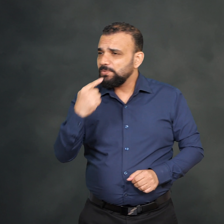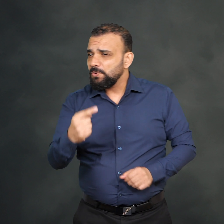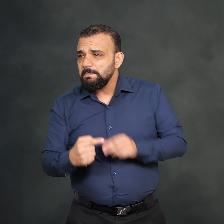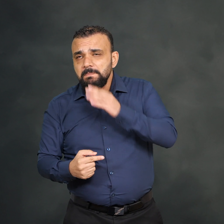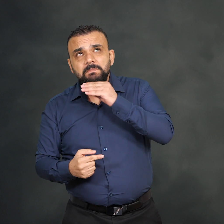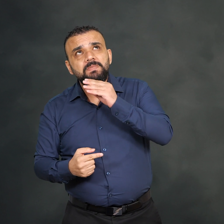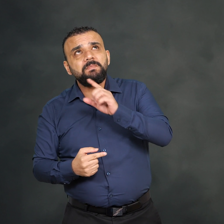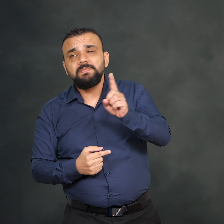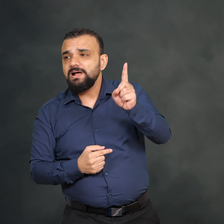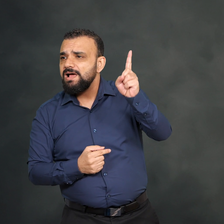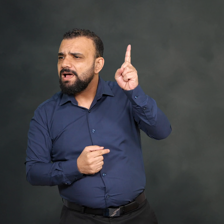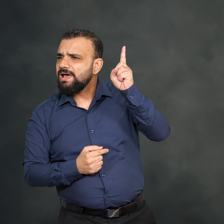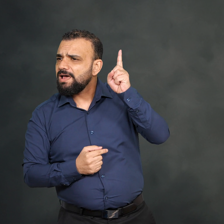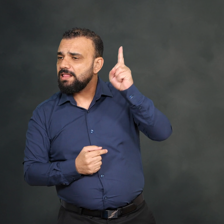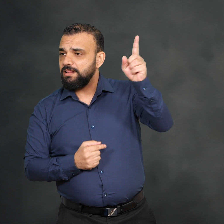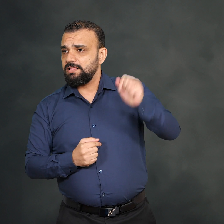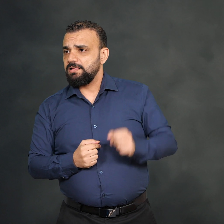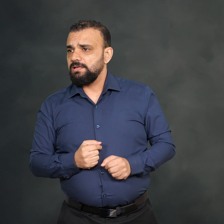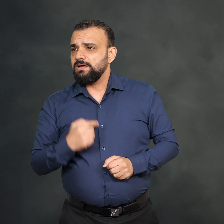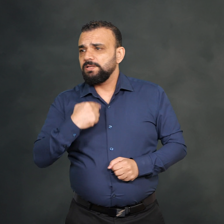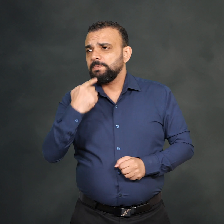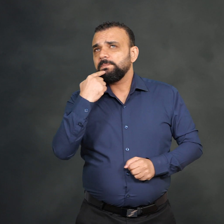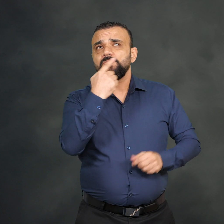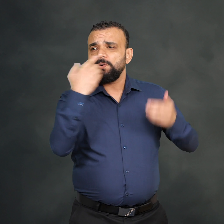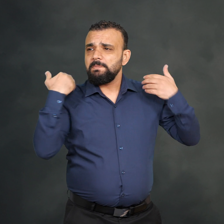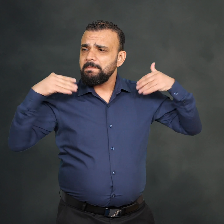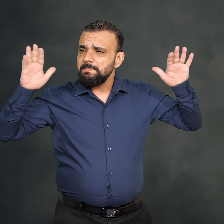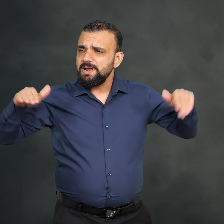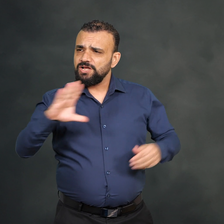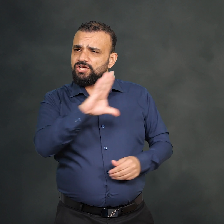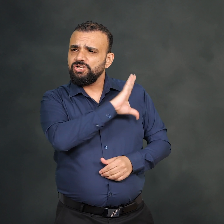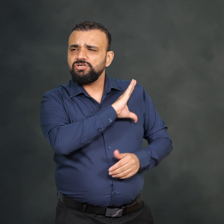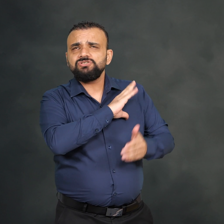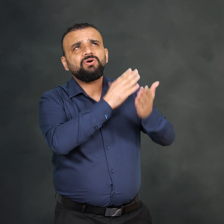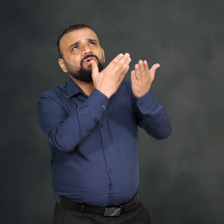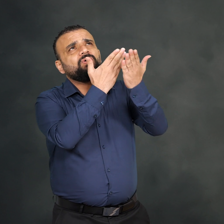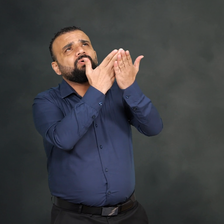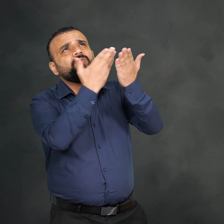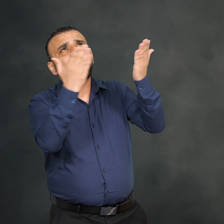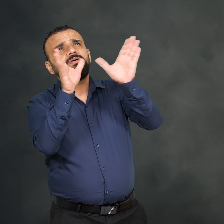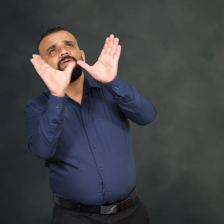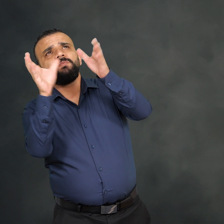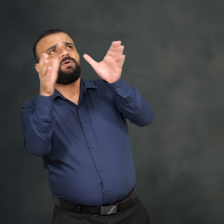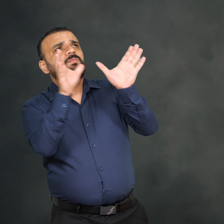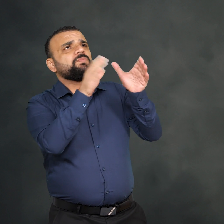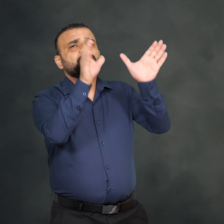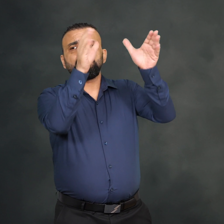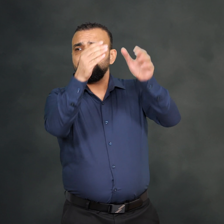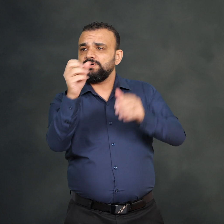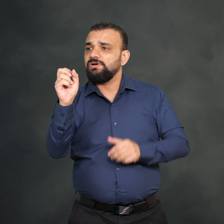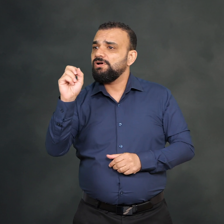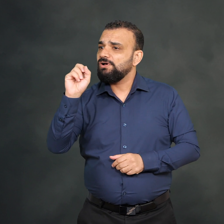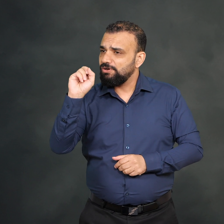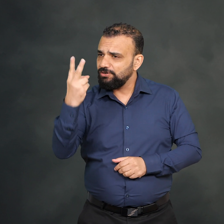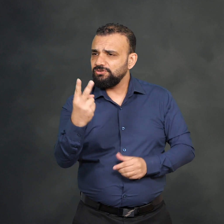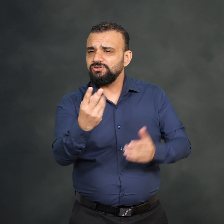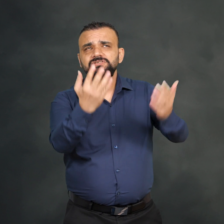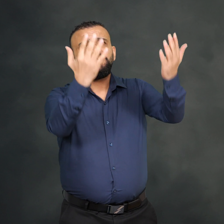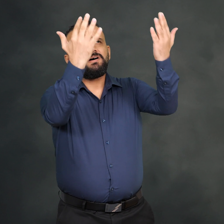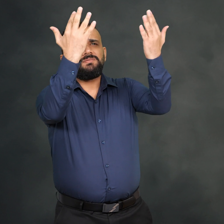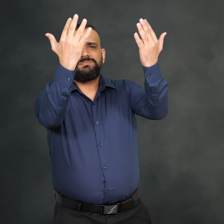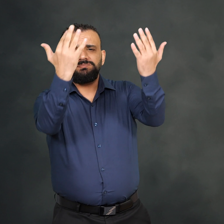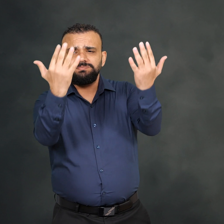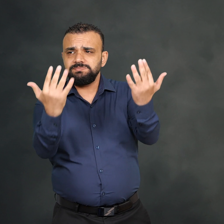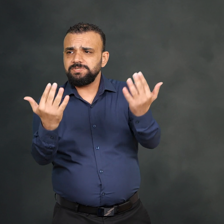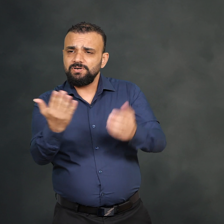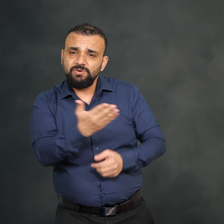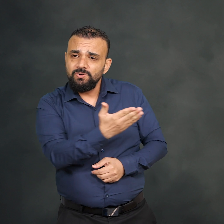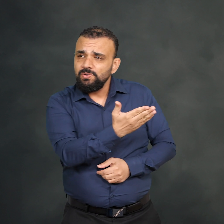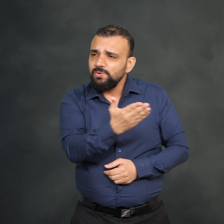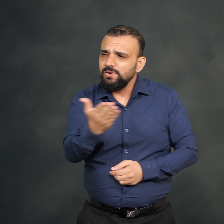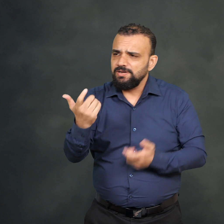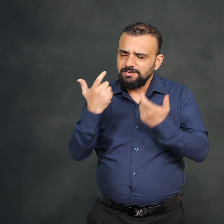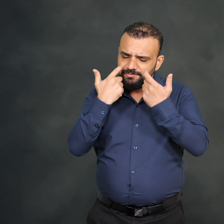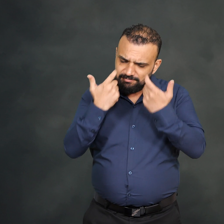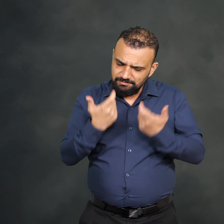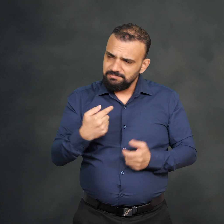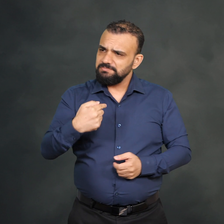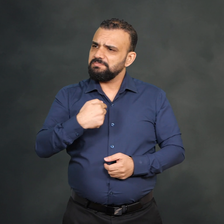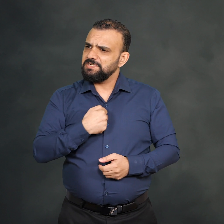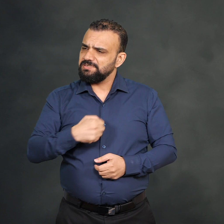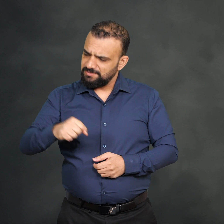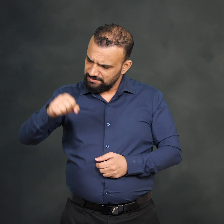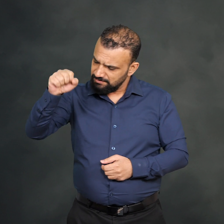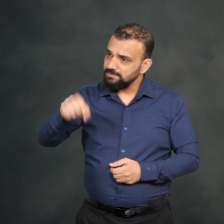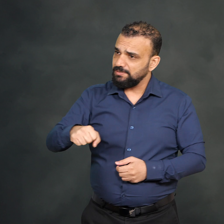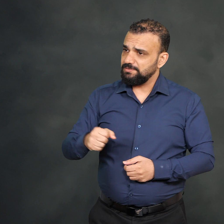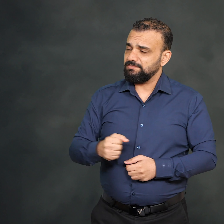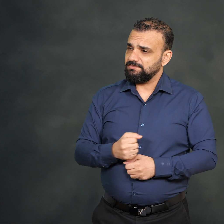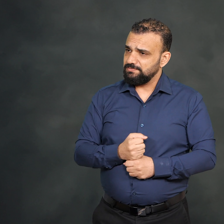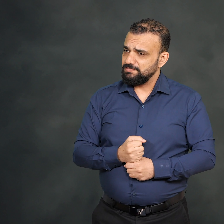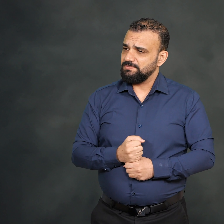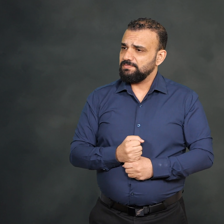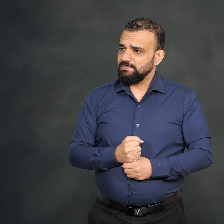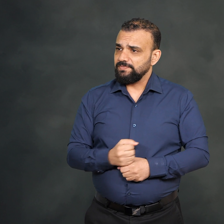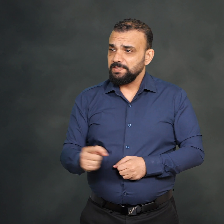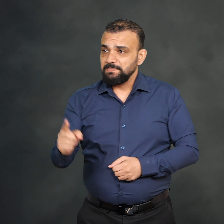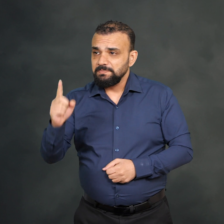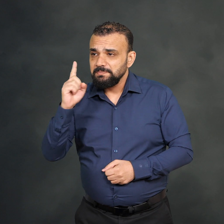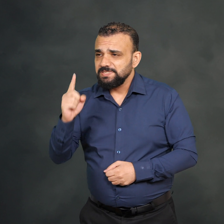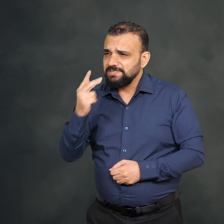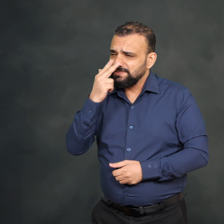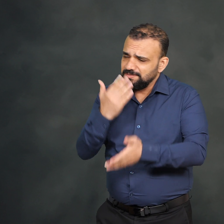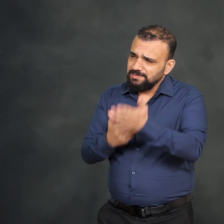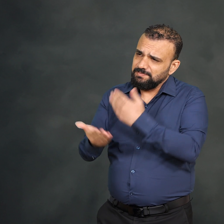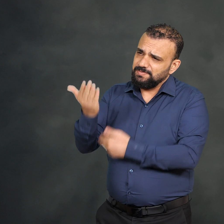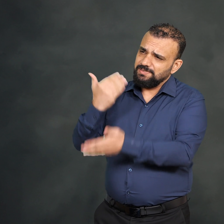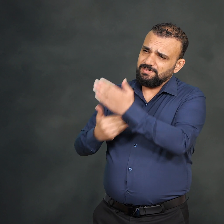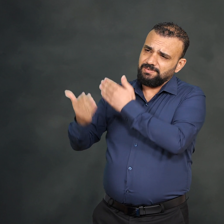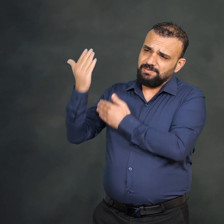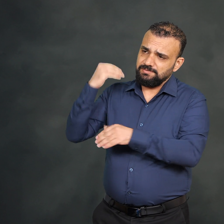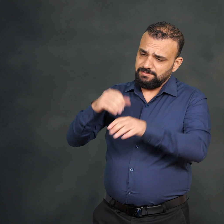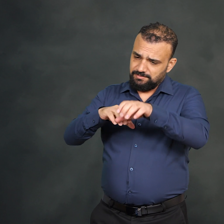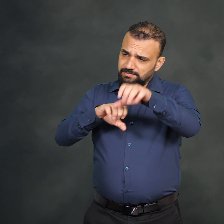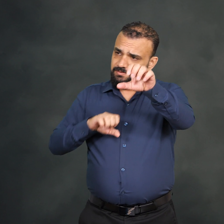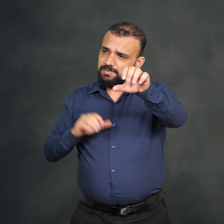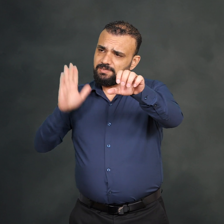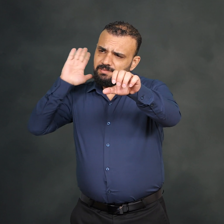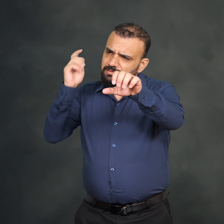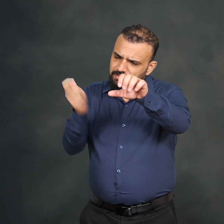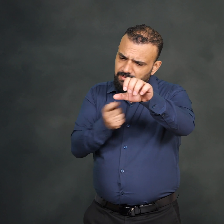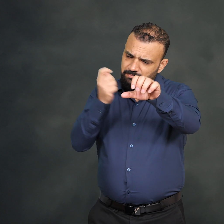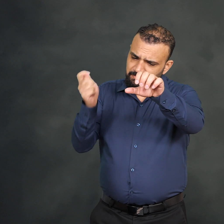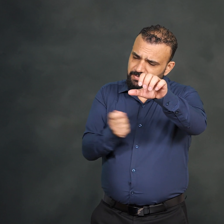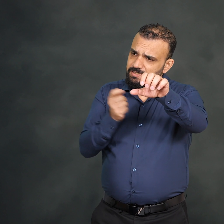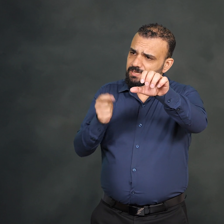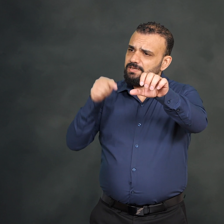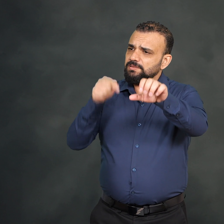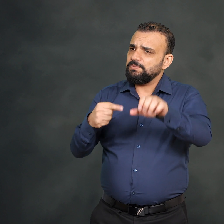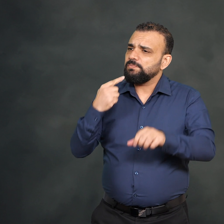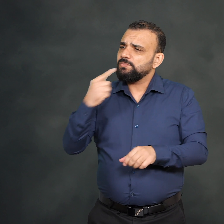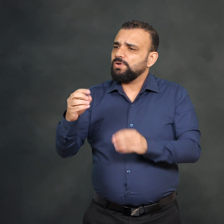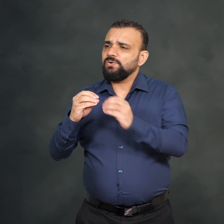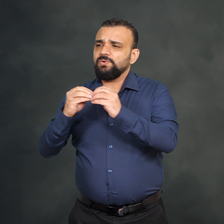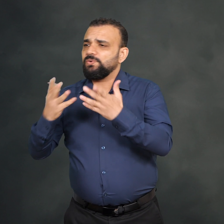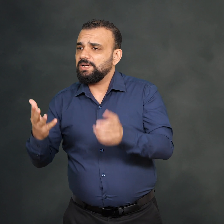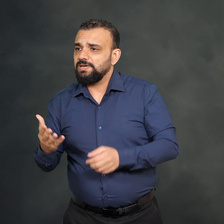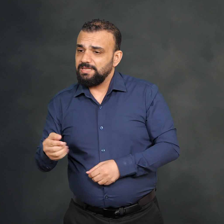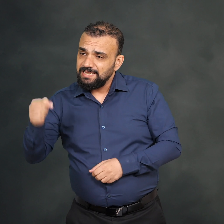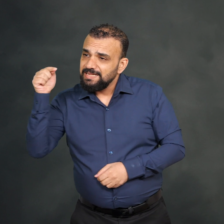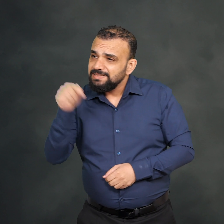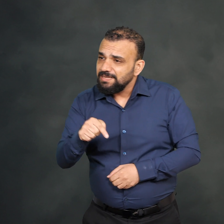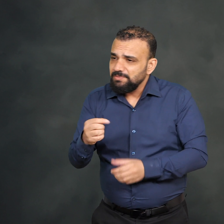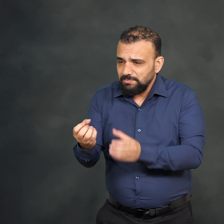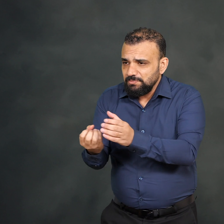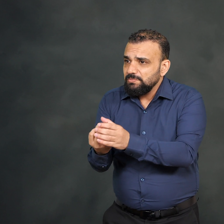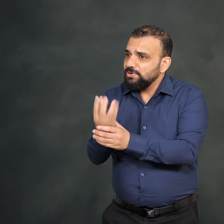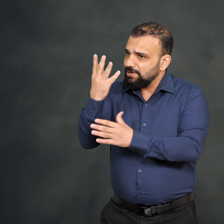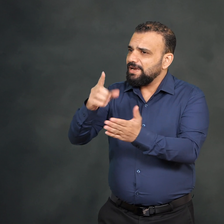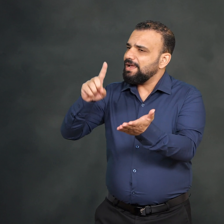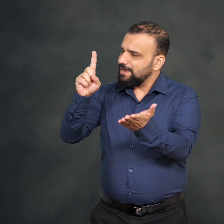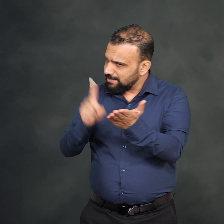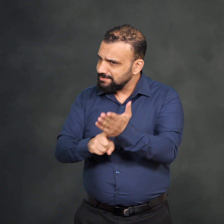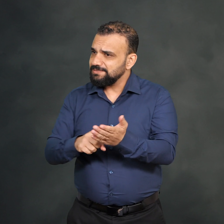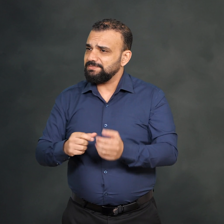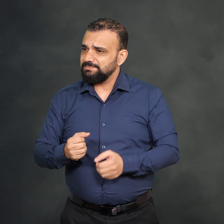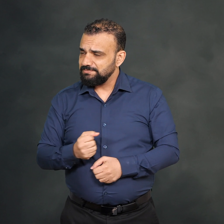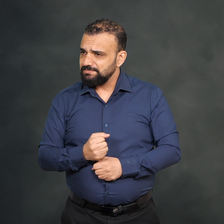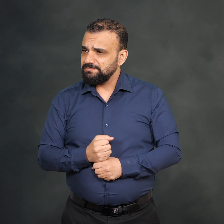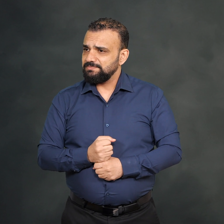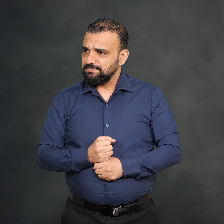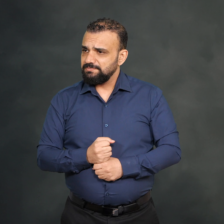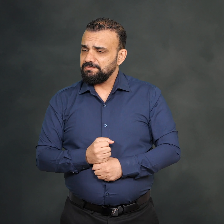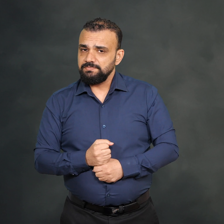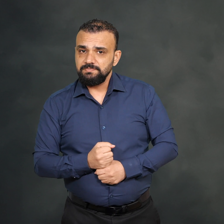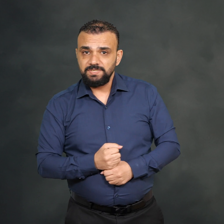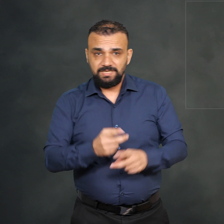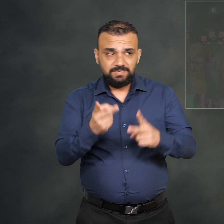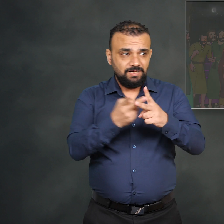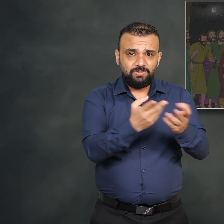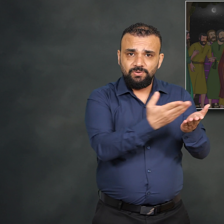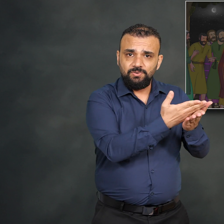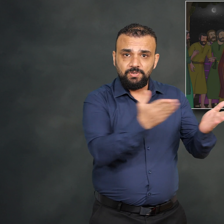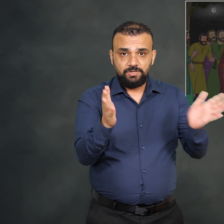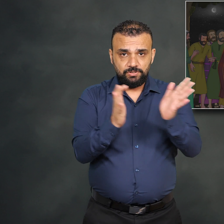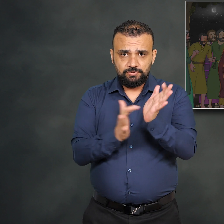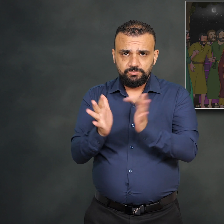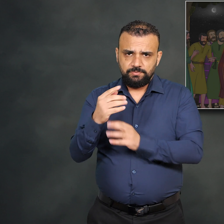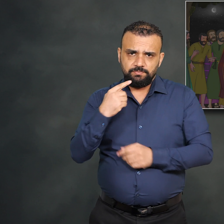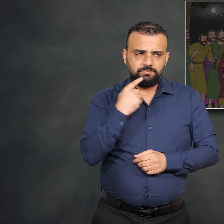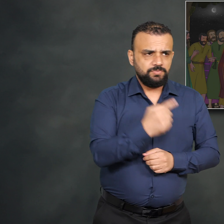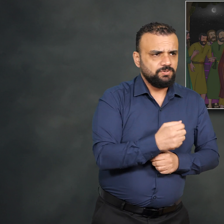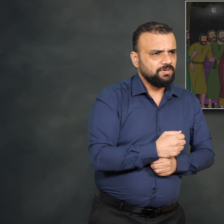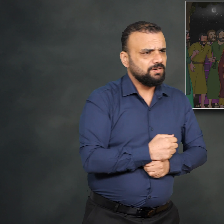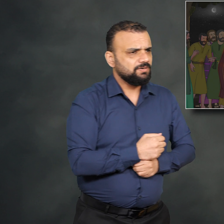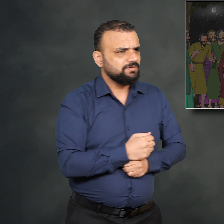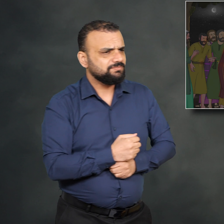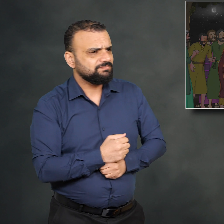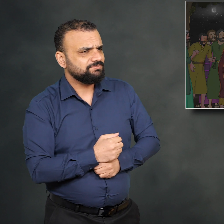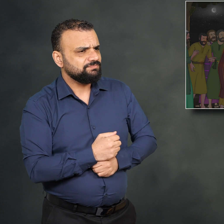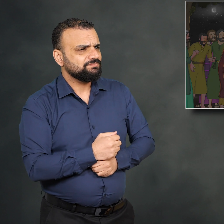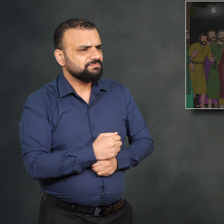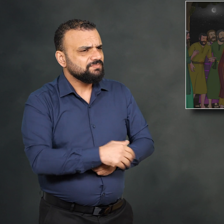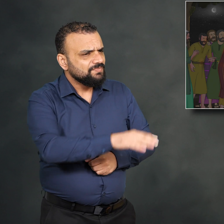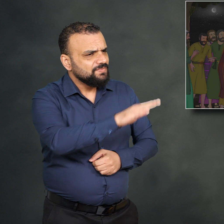Are you not aware that I can call on My Father, and He will at once put at My disposal more than twelve legions of angels?